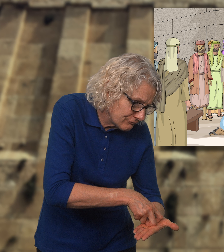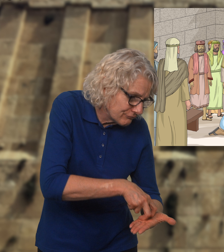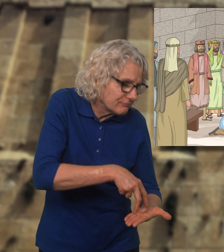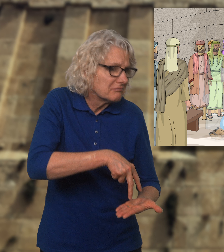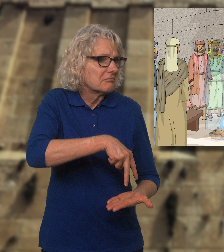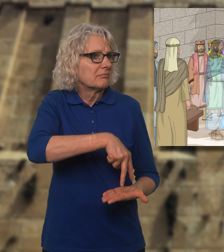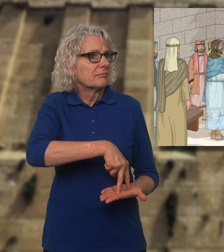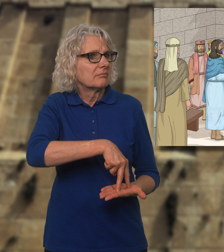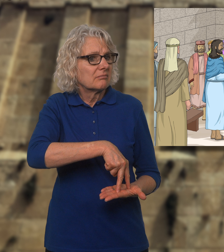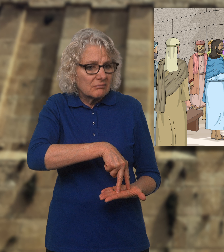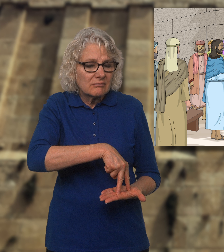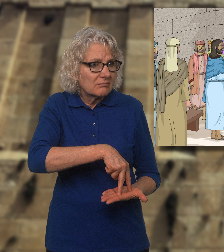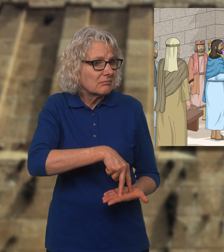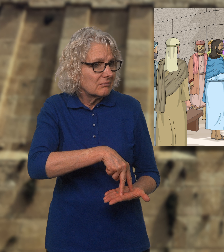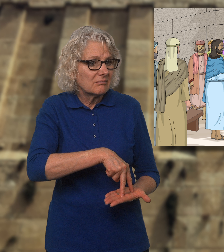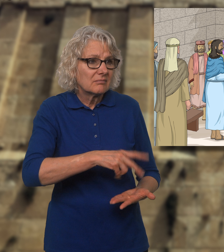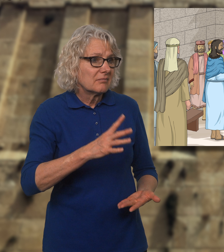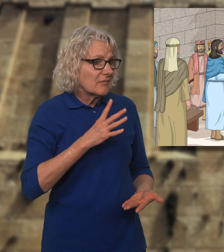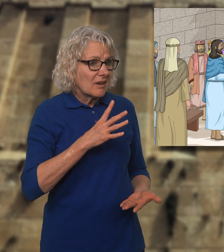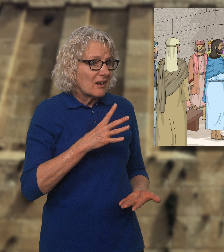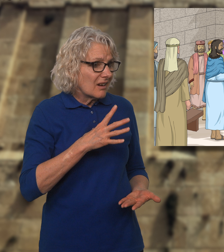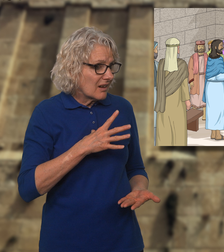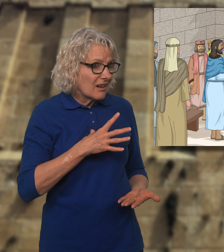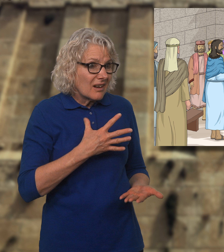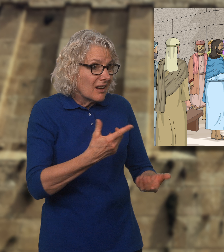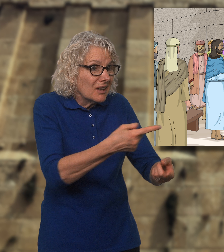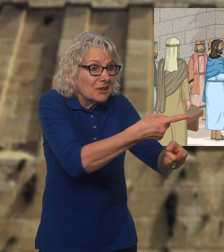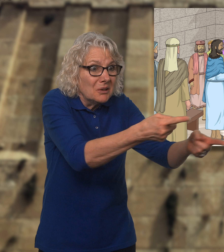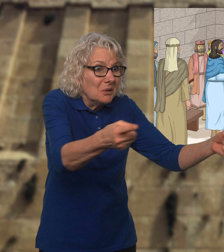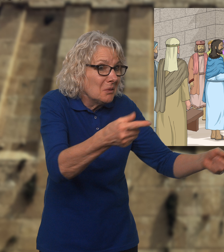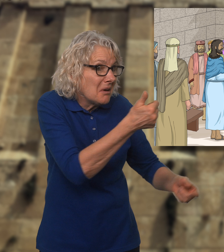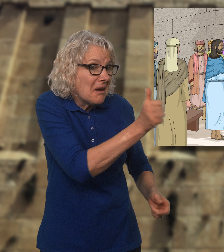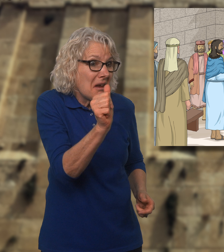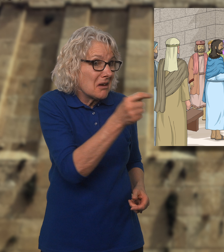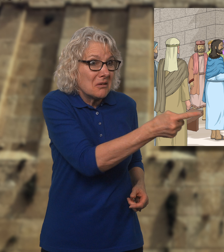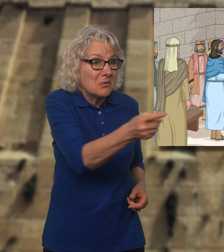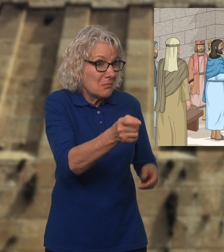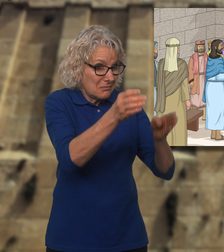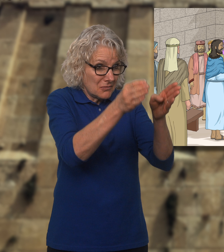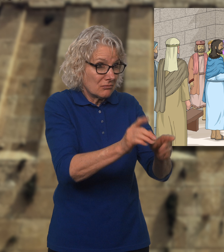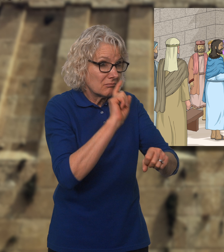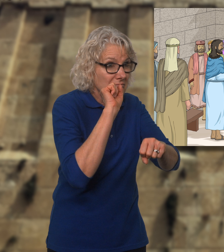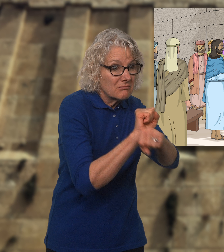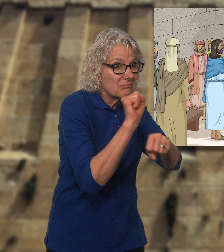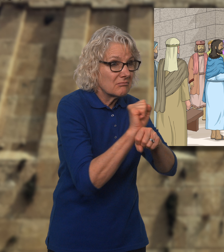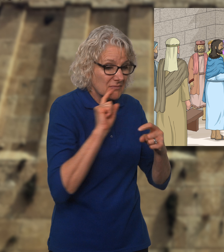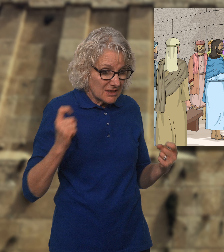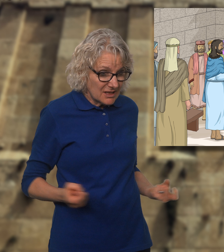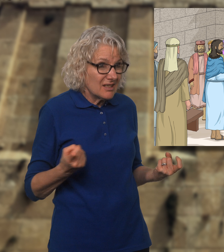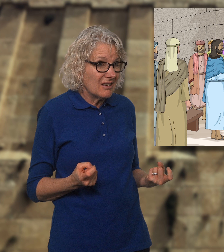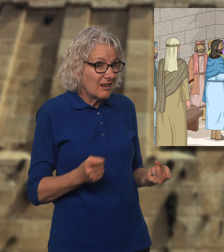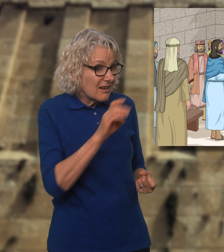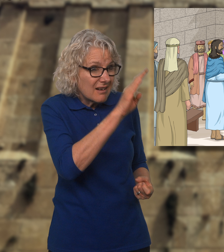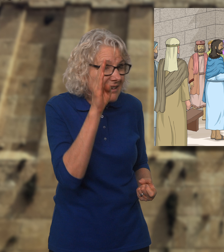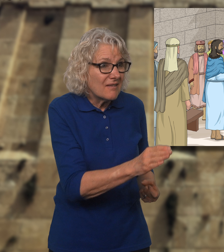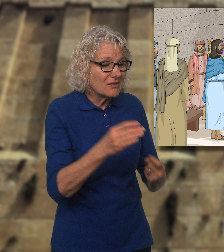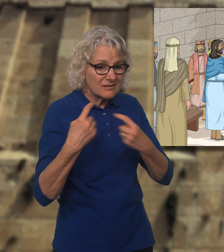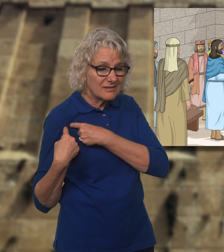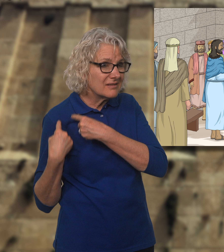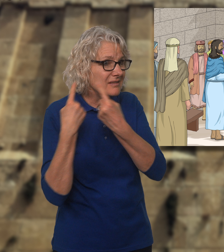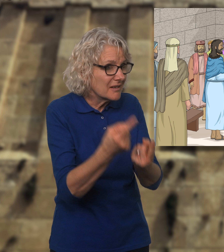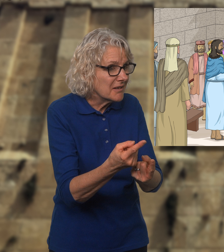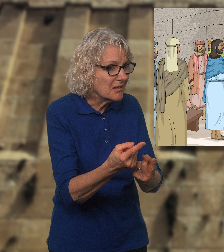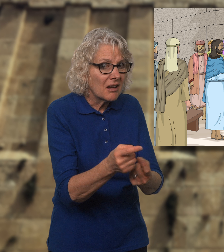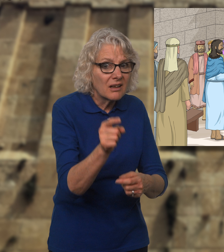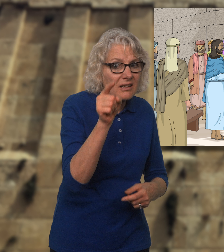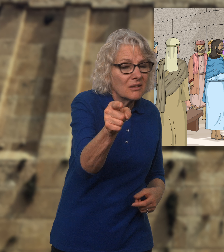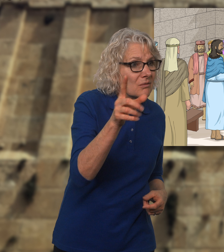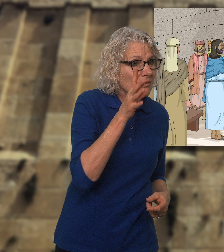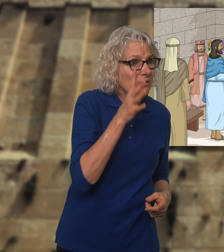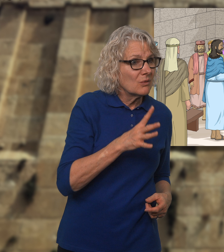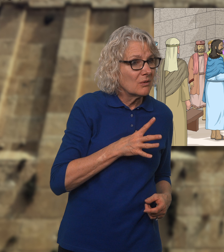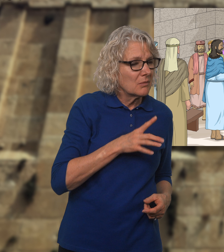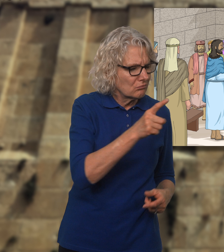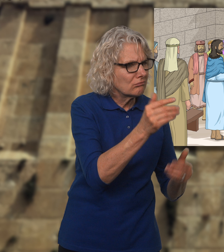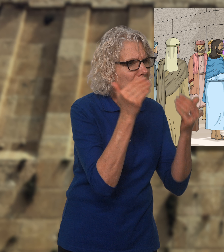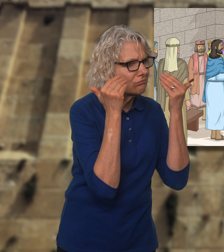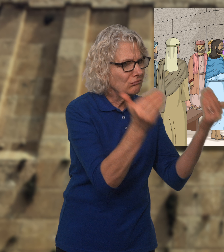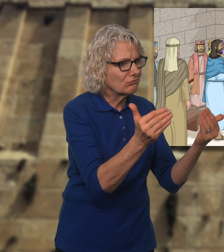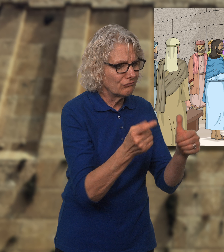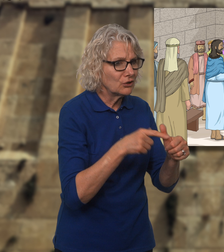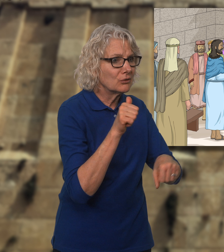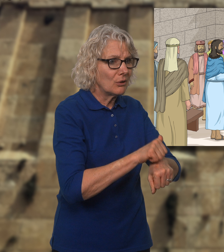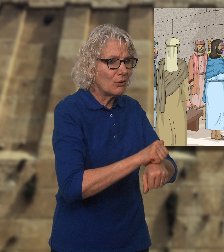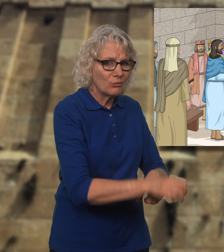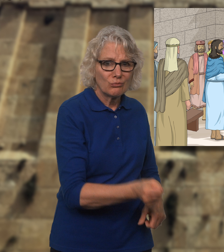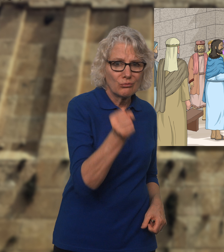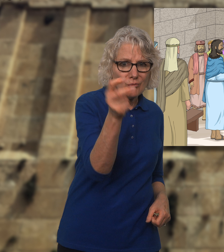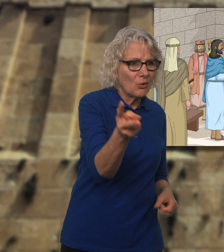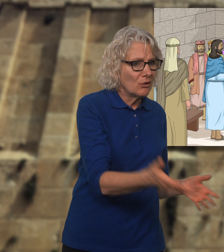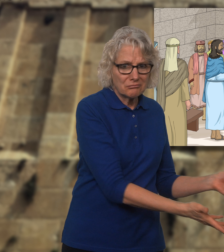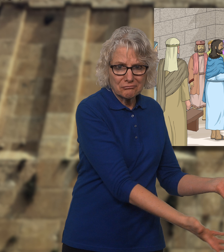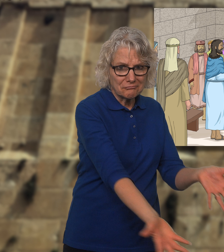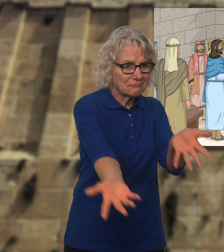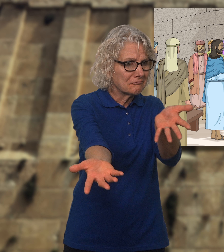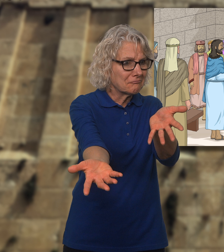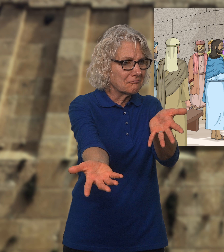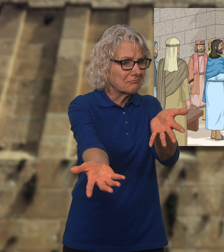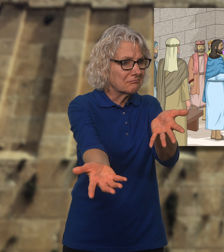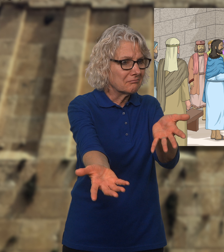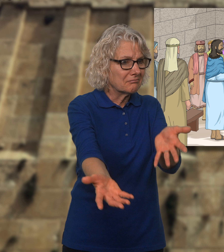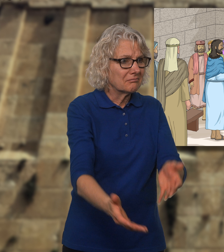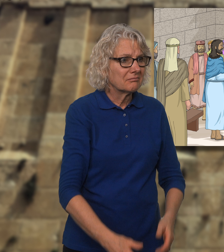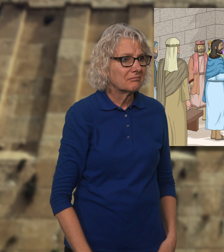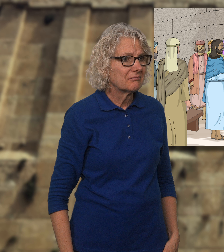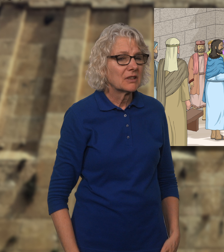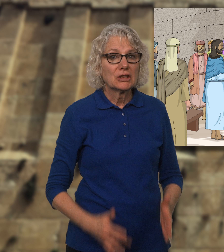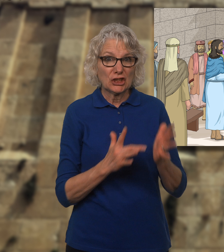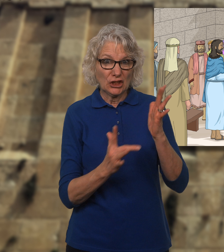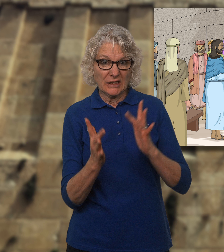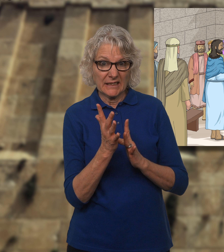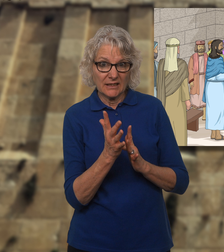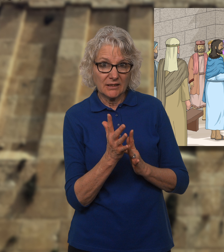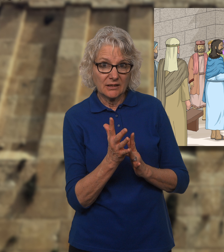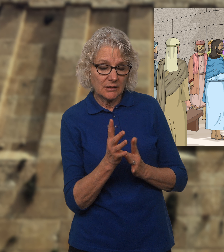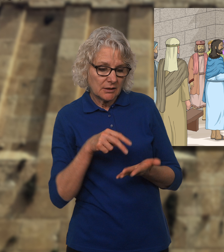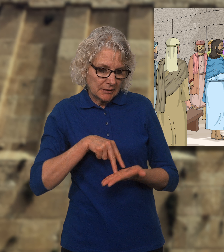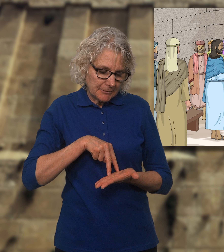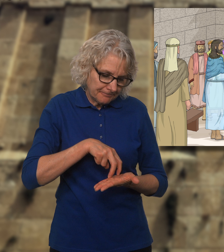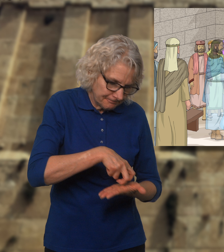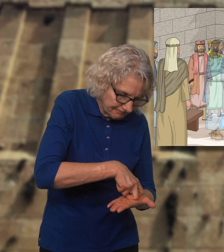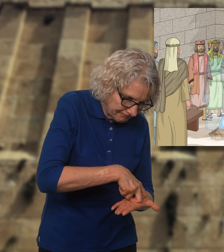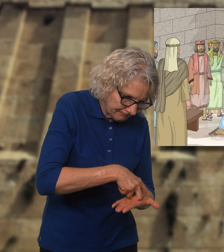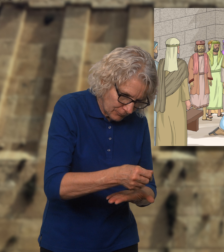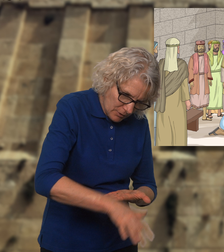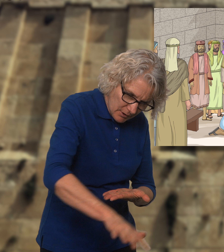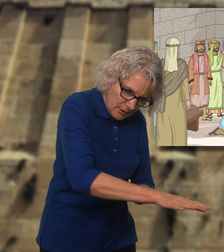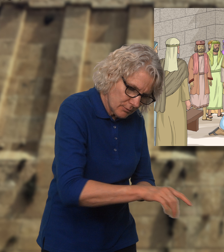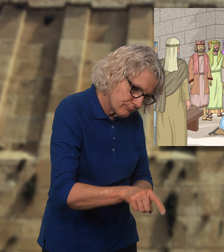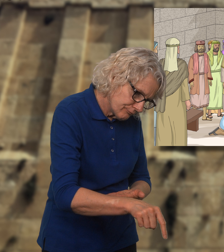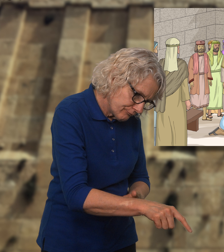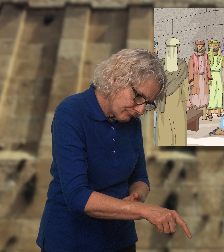When they continued to question Him, He straightened up and said to them, “Let him who is without sin among you be the first to cast a stone at her.”